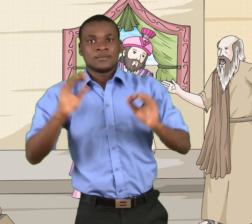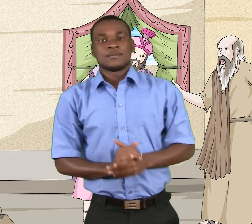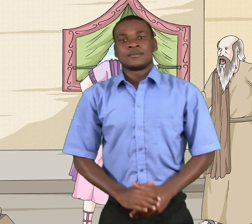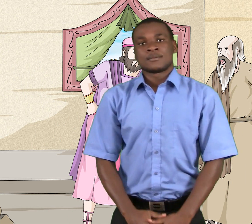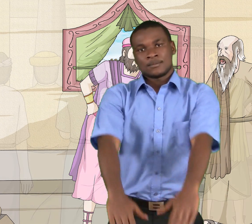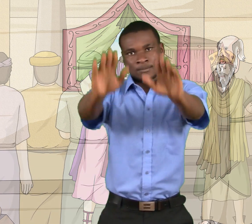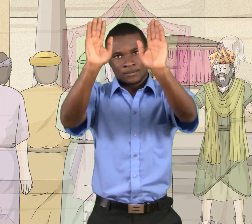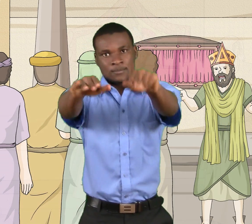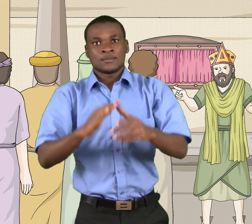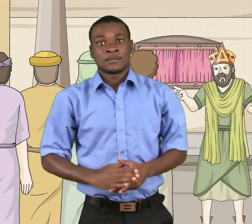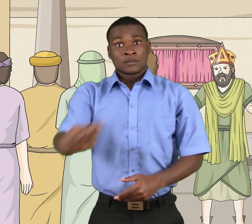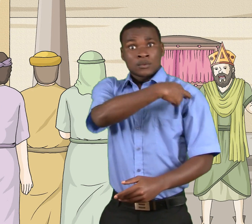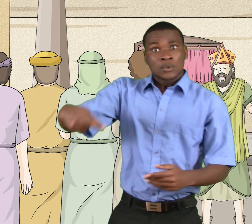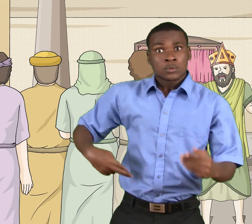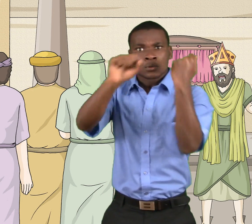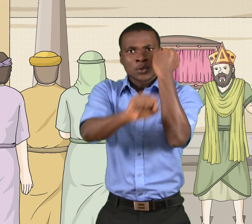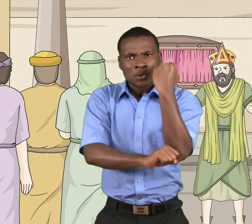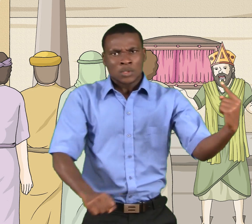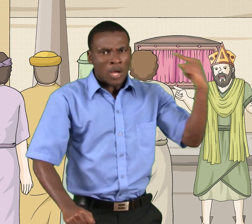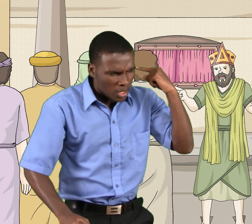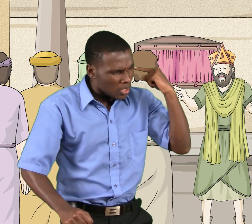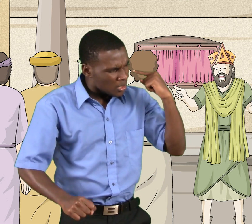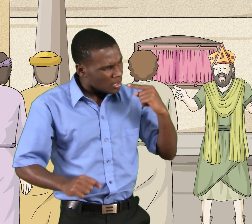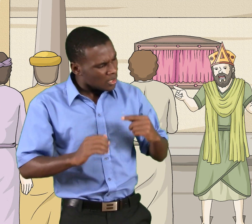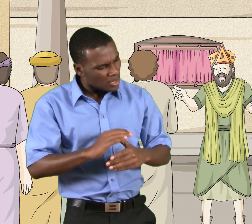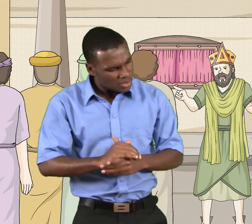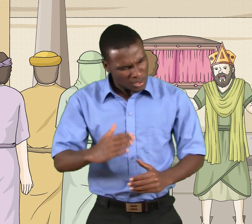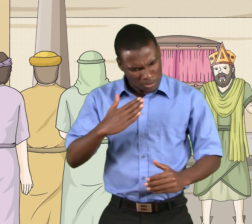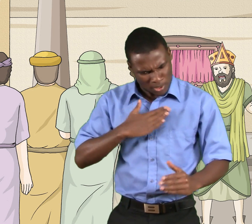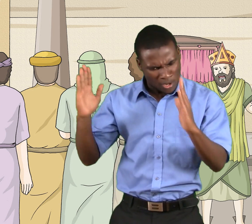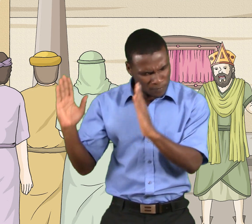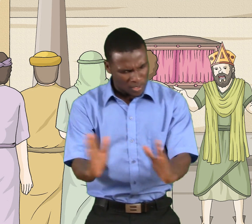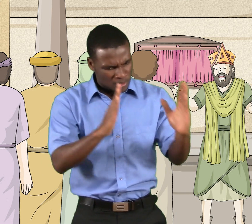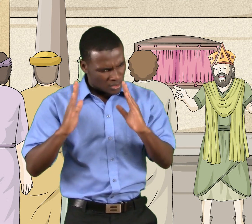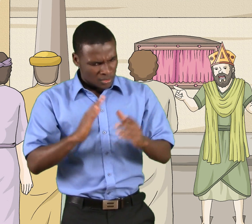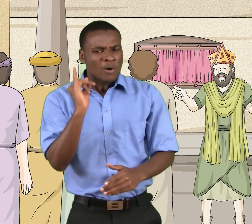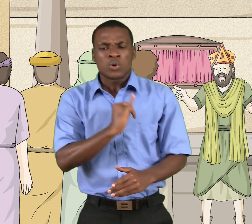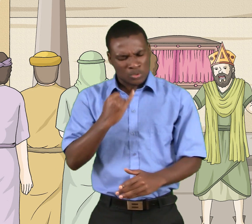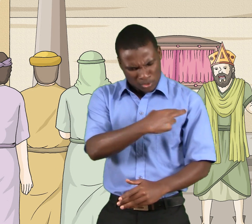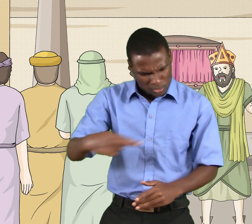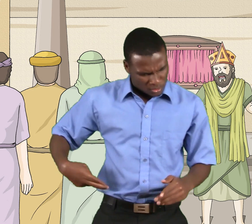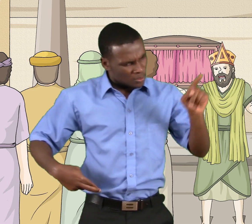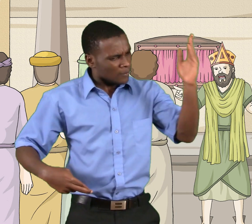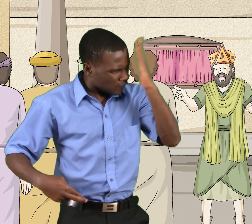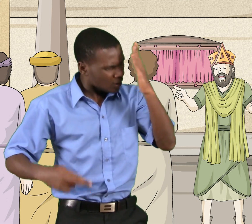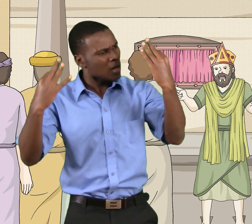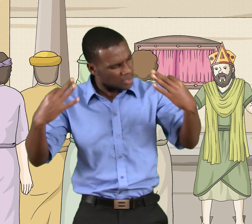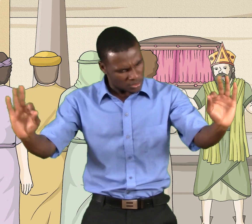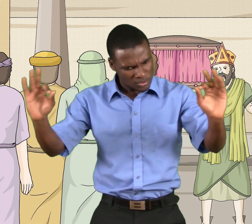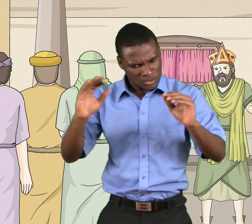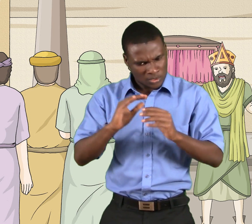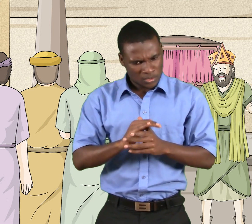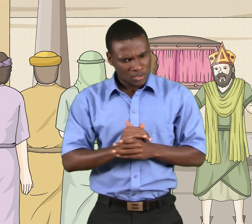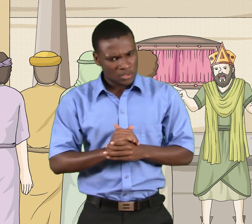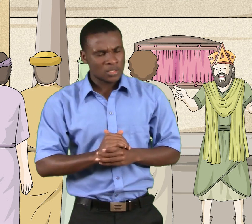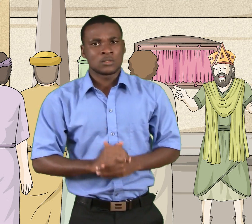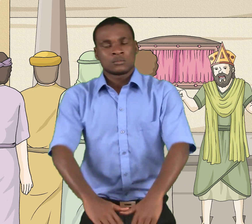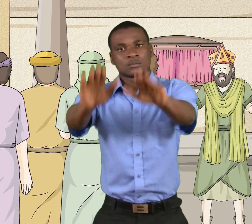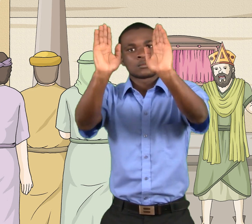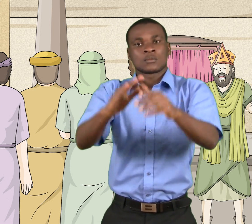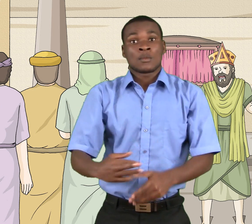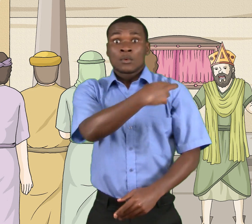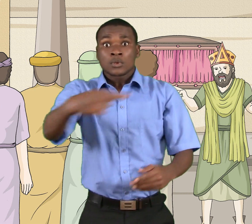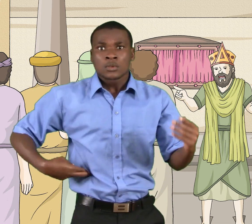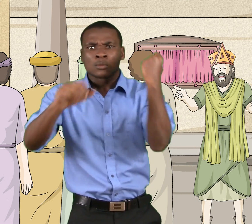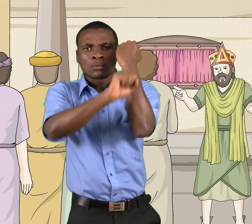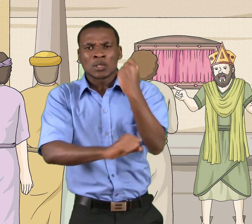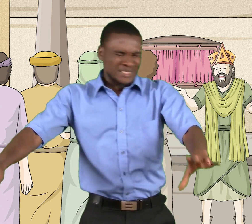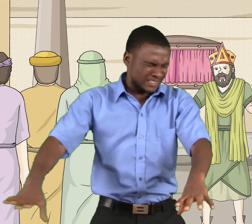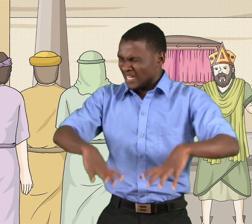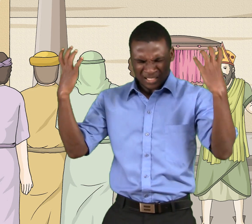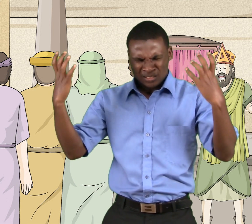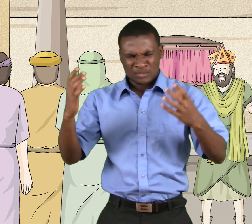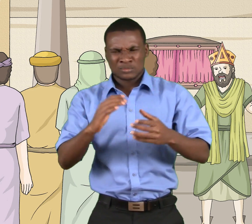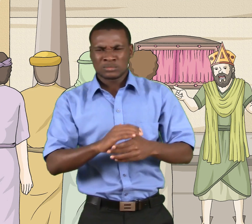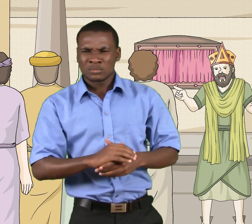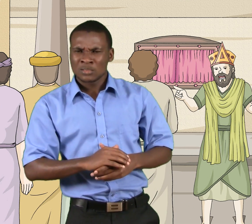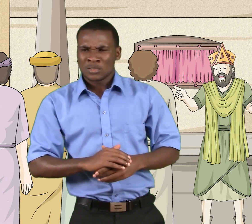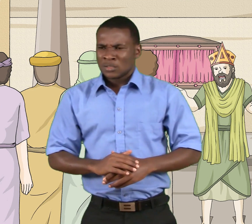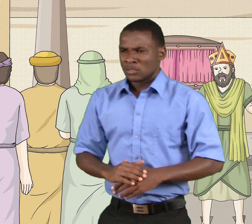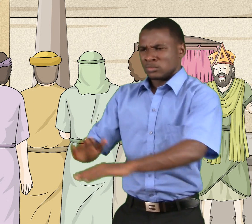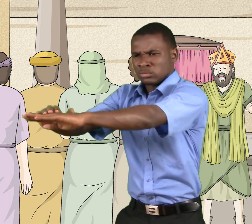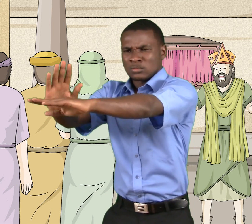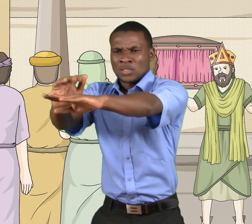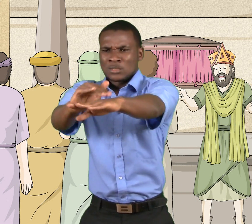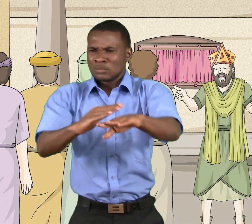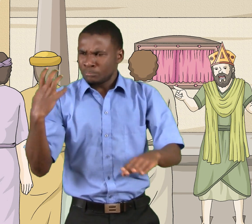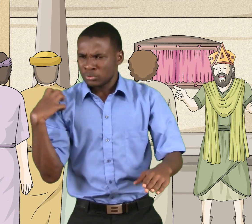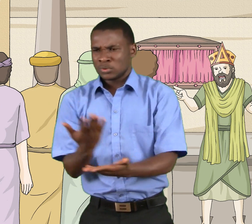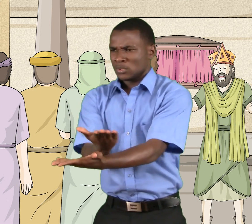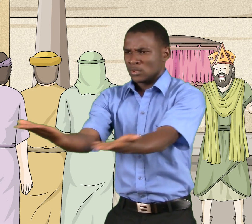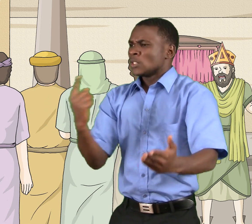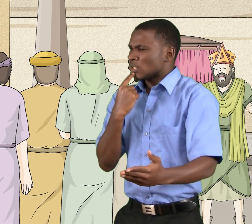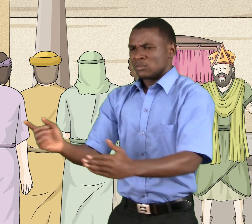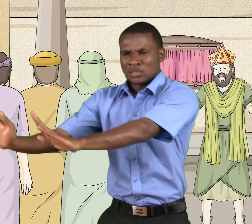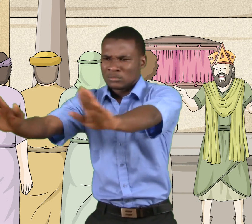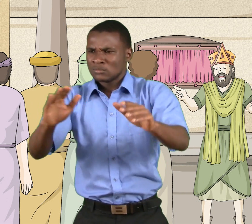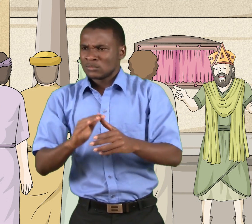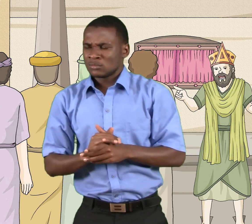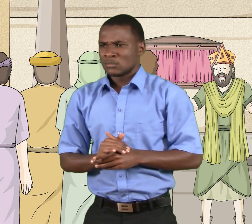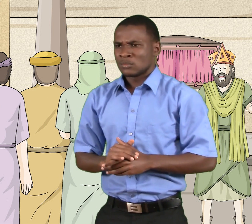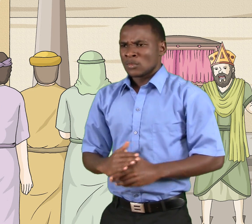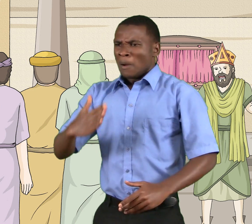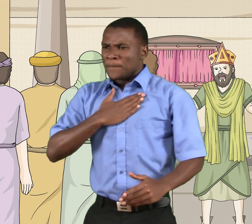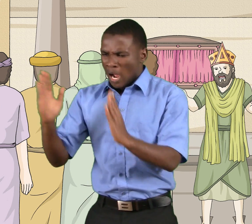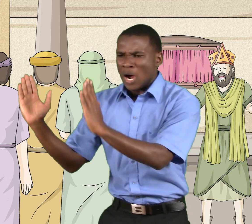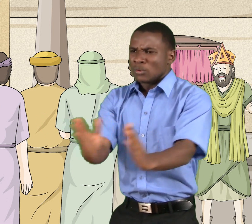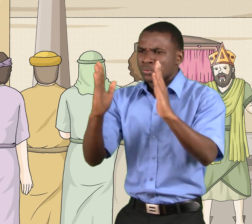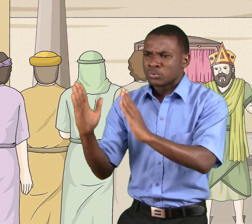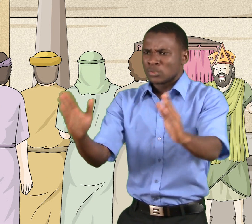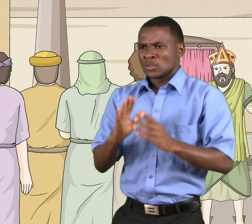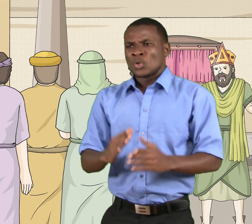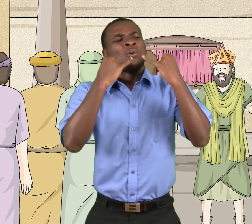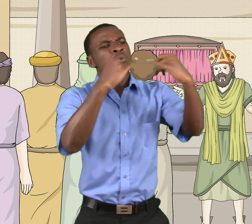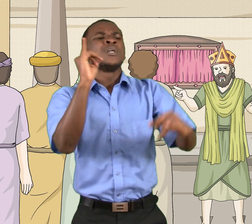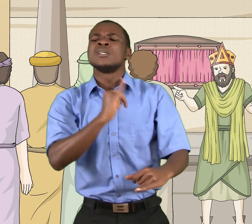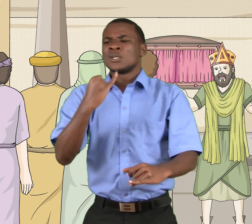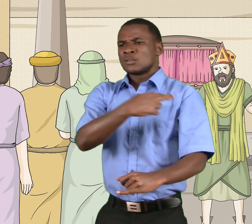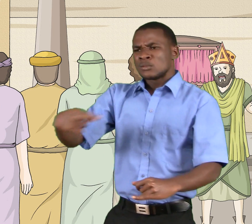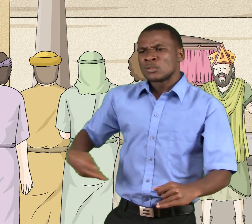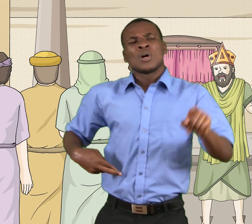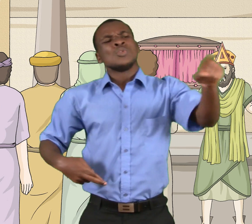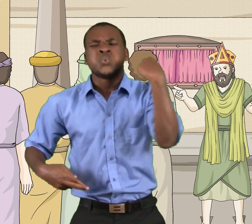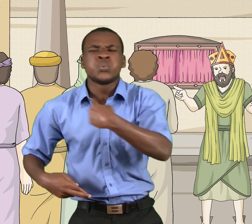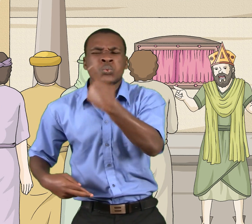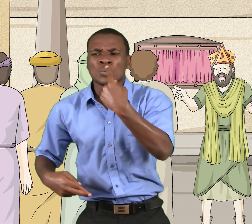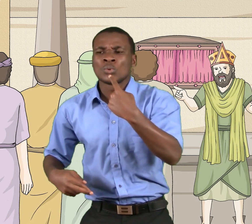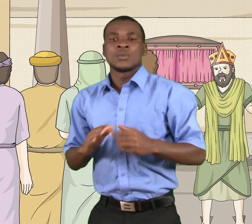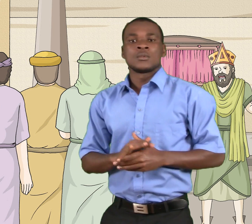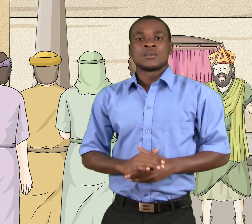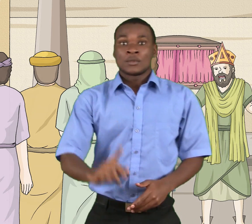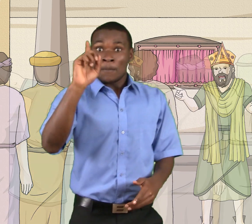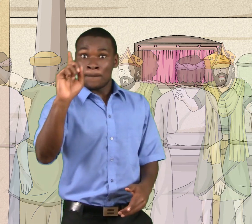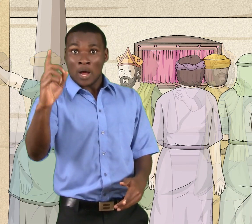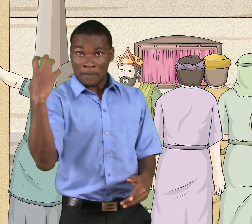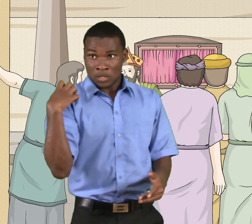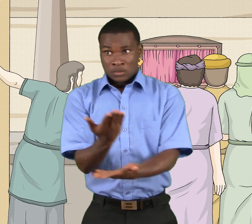For this reason the king of Aram became enraged and called his servants to demand of them, “Tell me, which one of us is on the side of the king of Israel?”